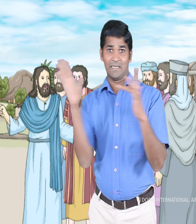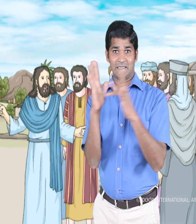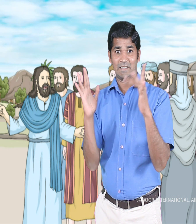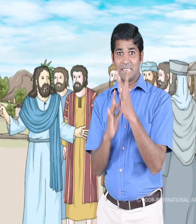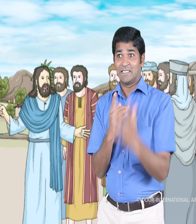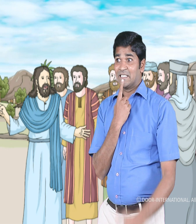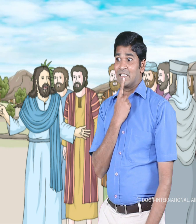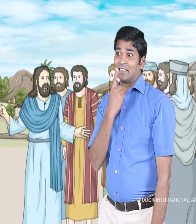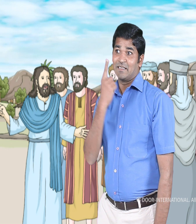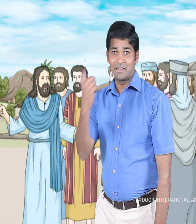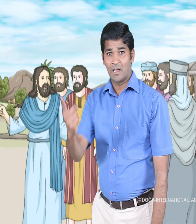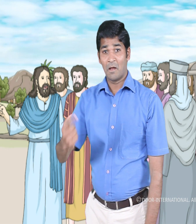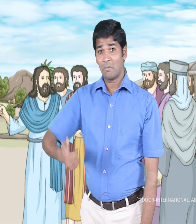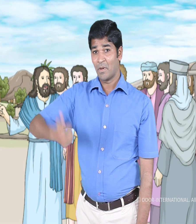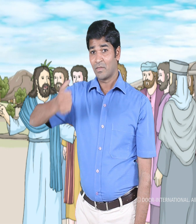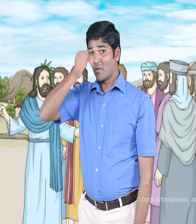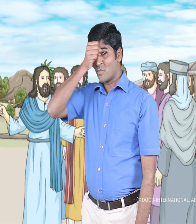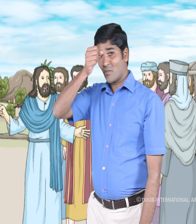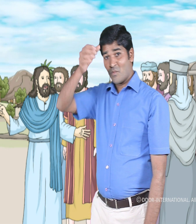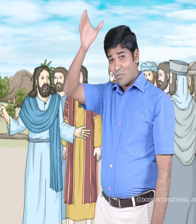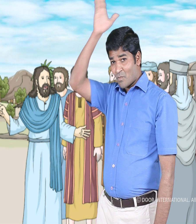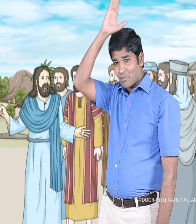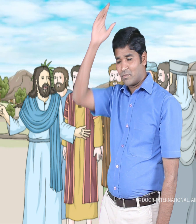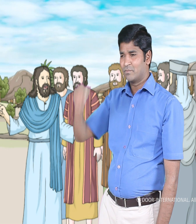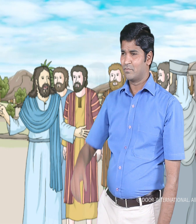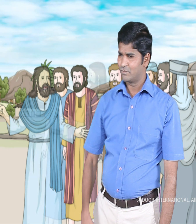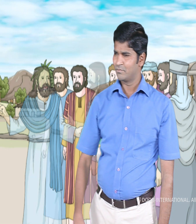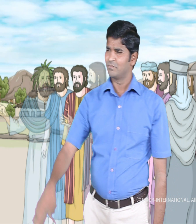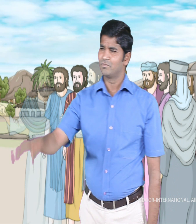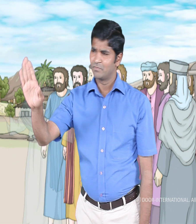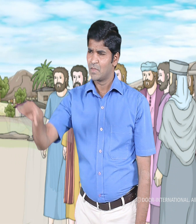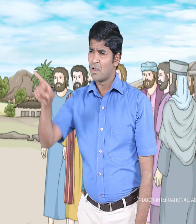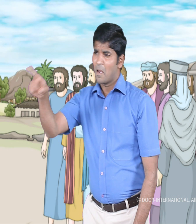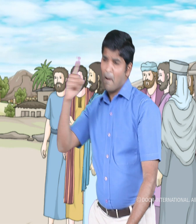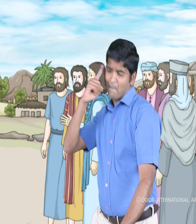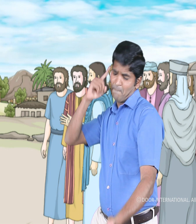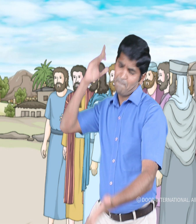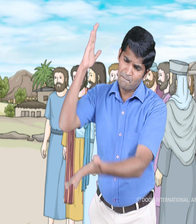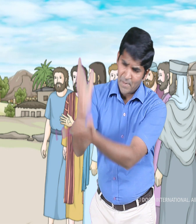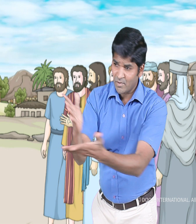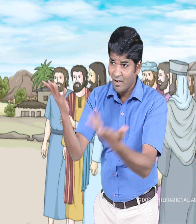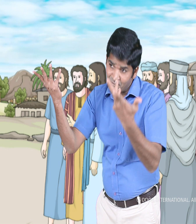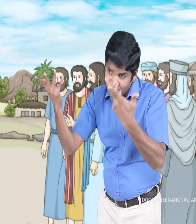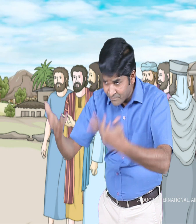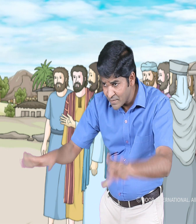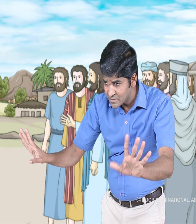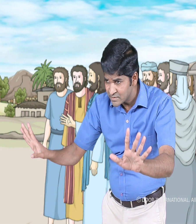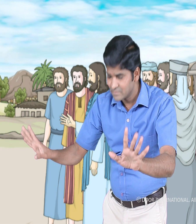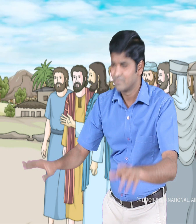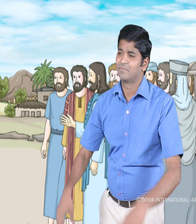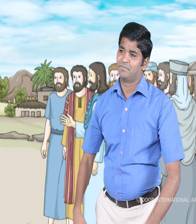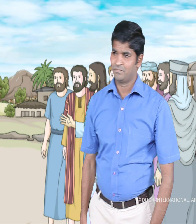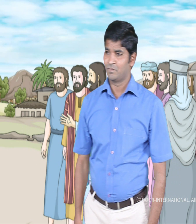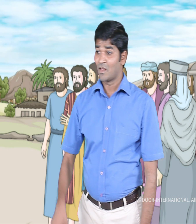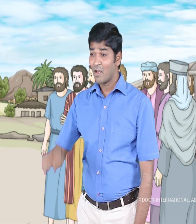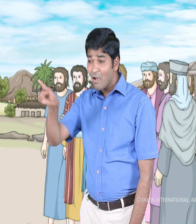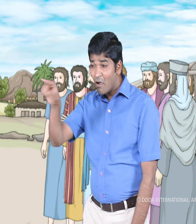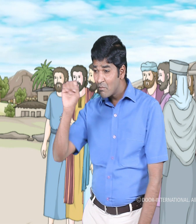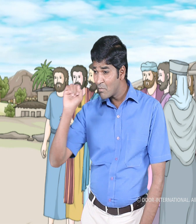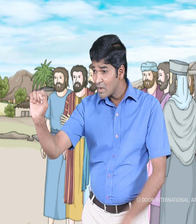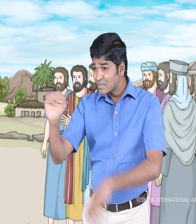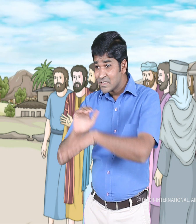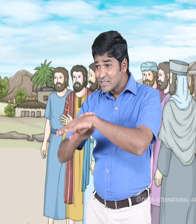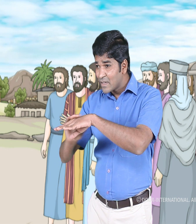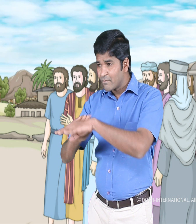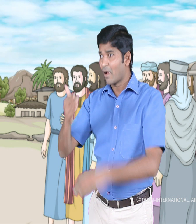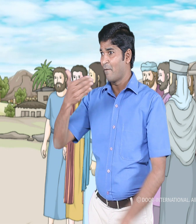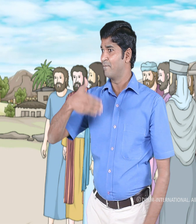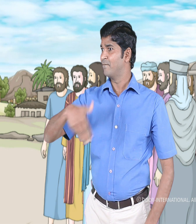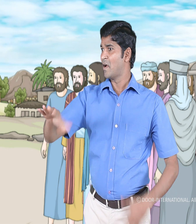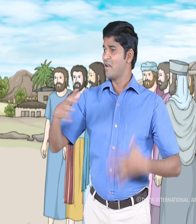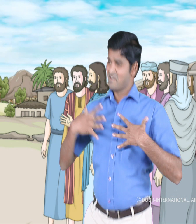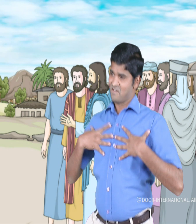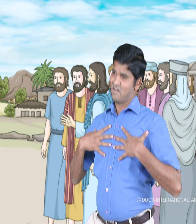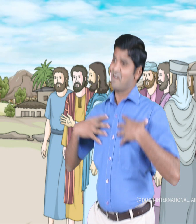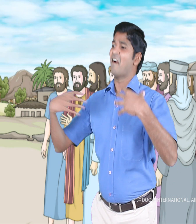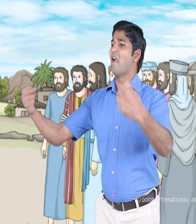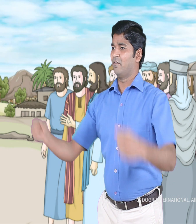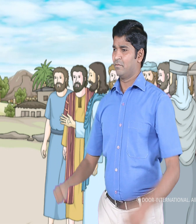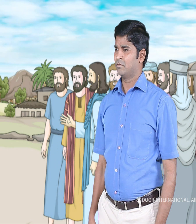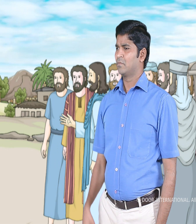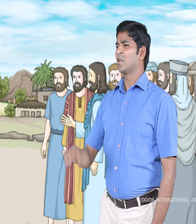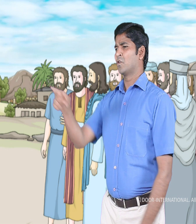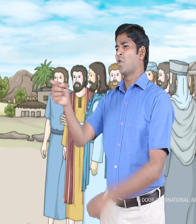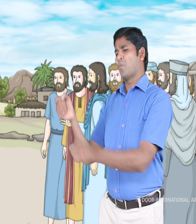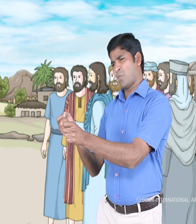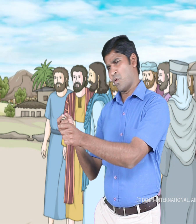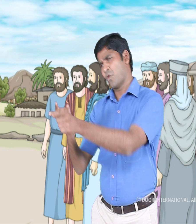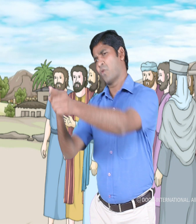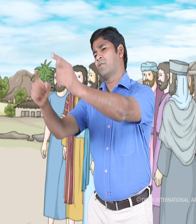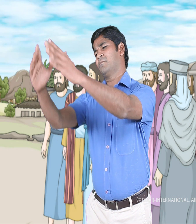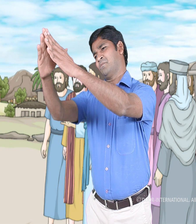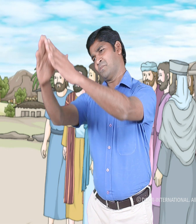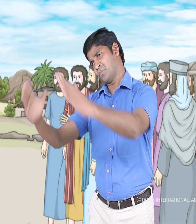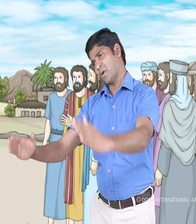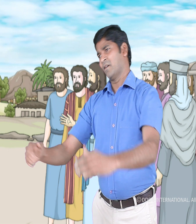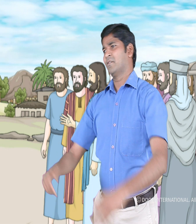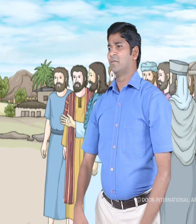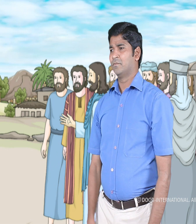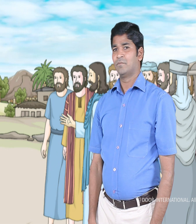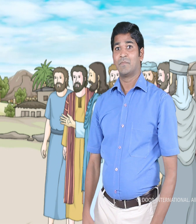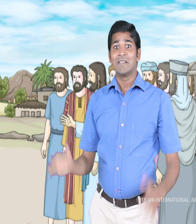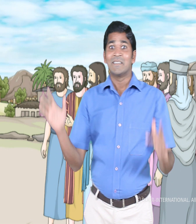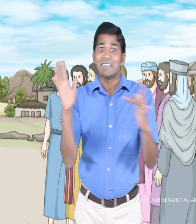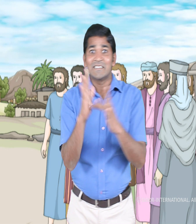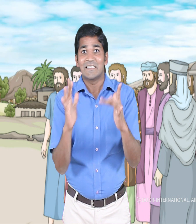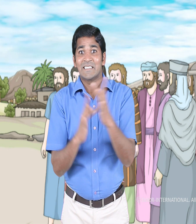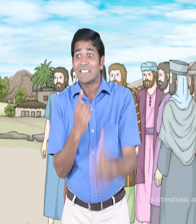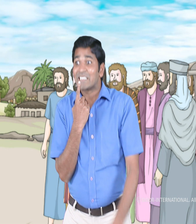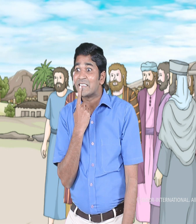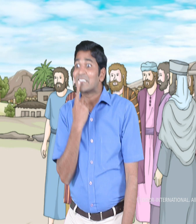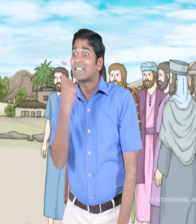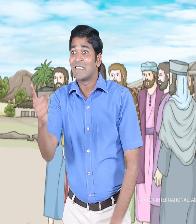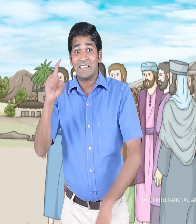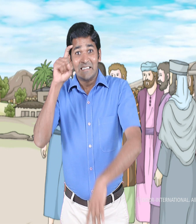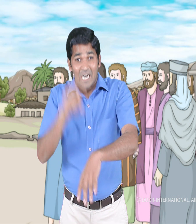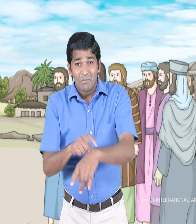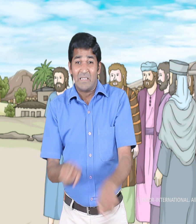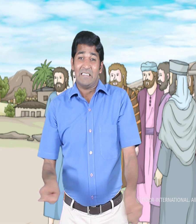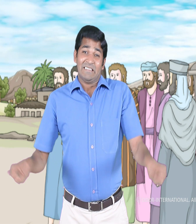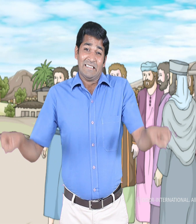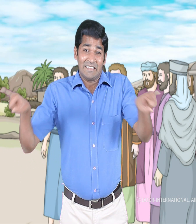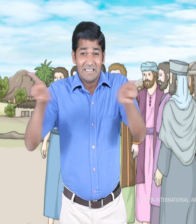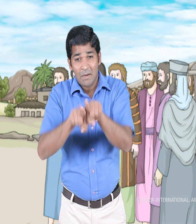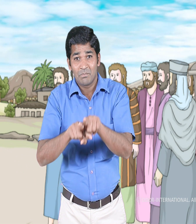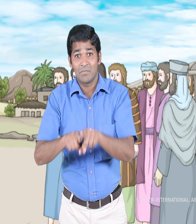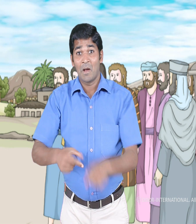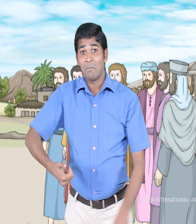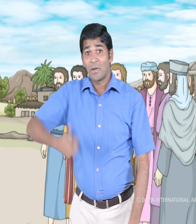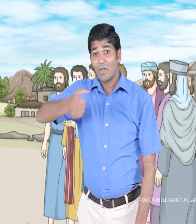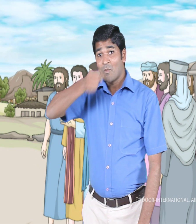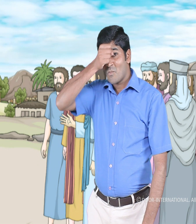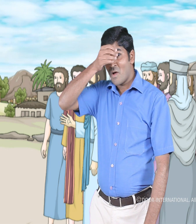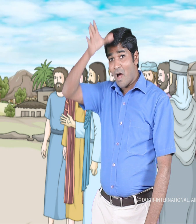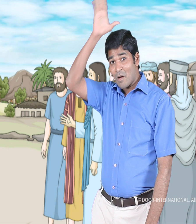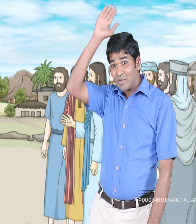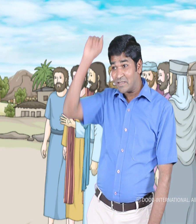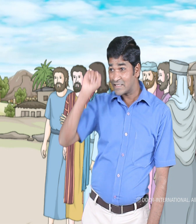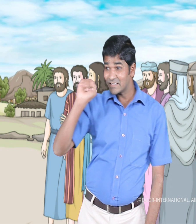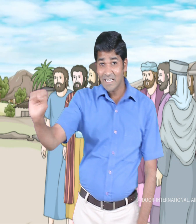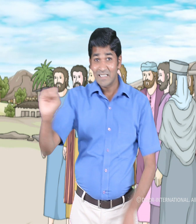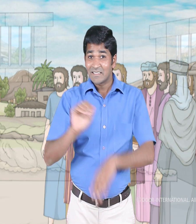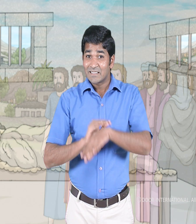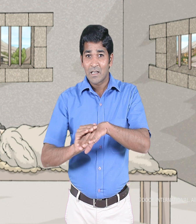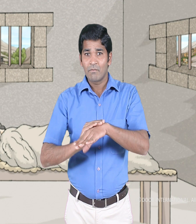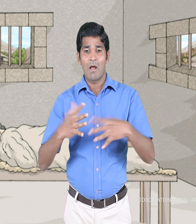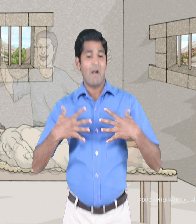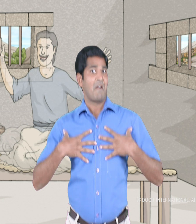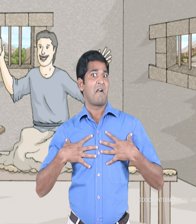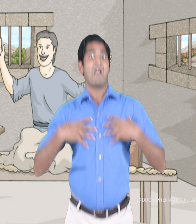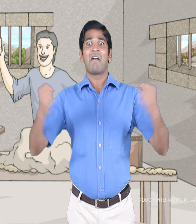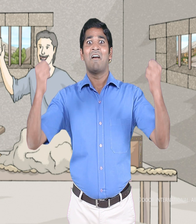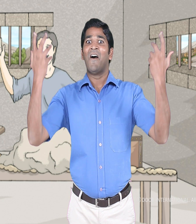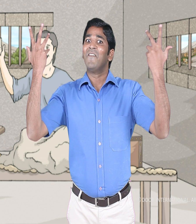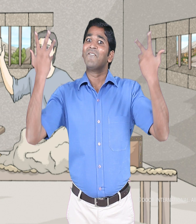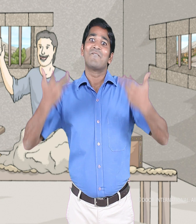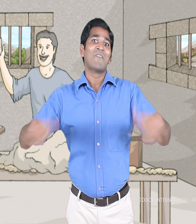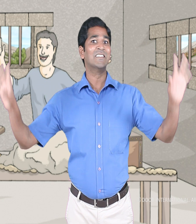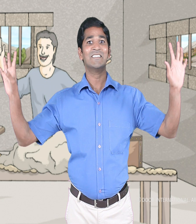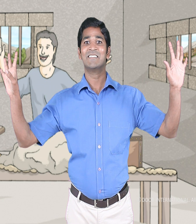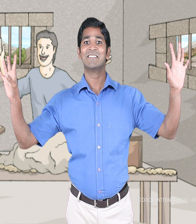Then Jesus said to the centurion, “Go! As you have believed, so will it be done for you.”